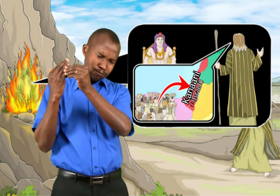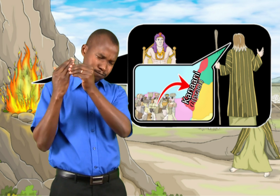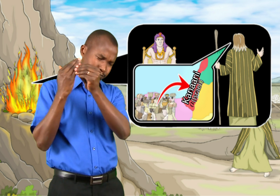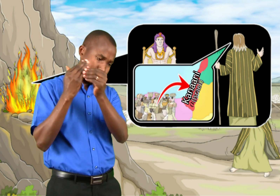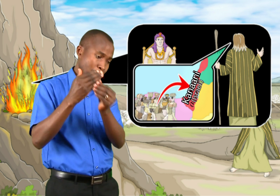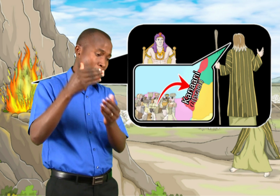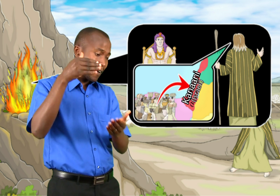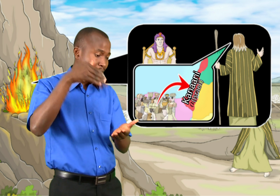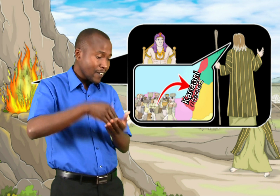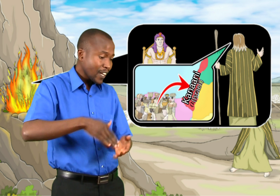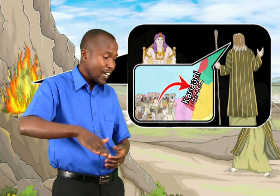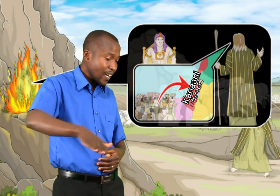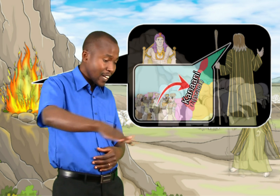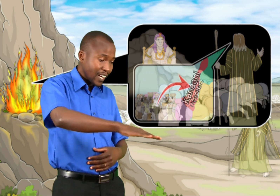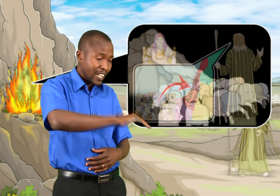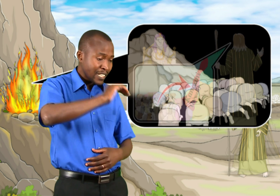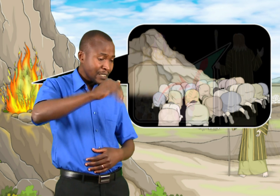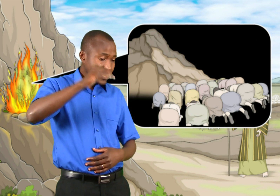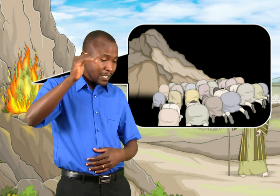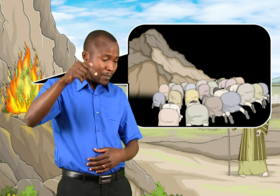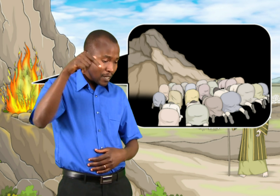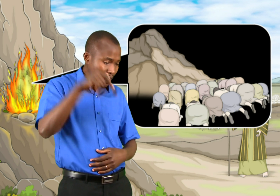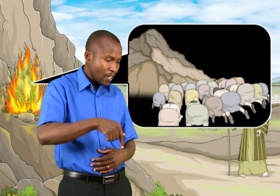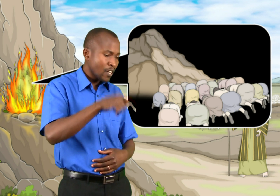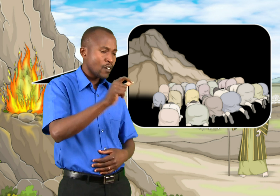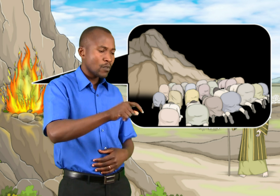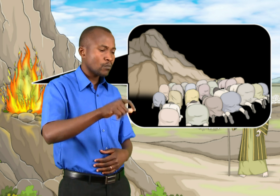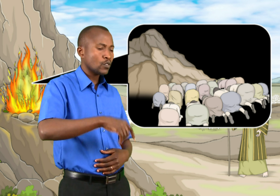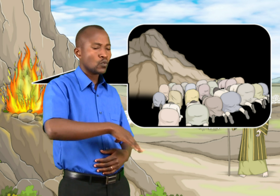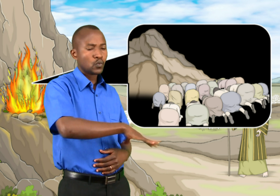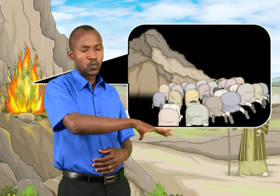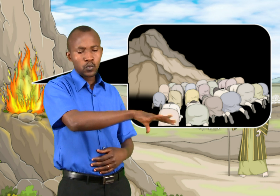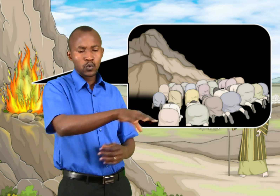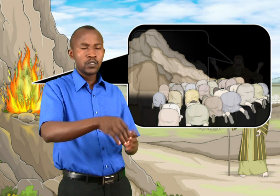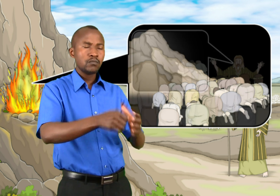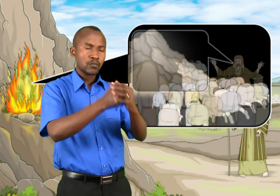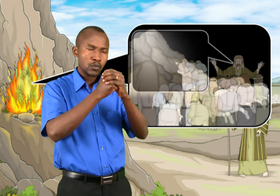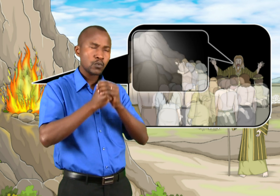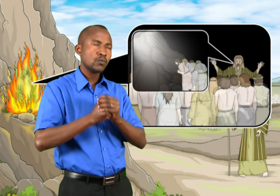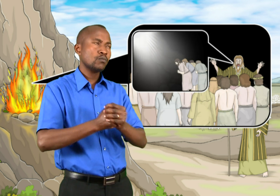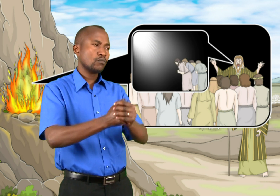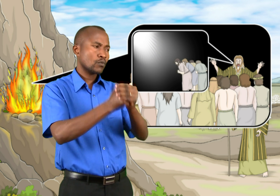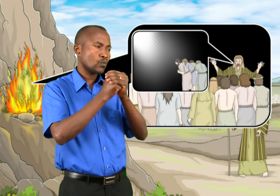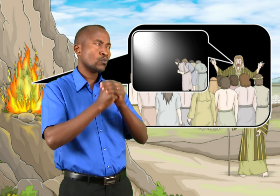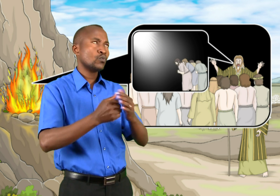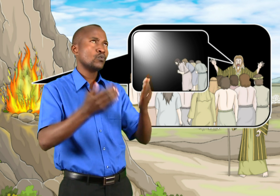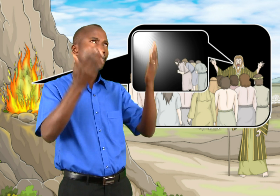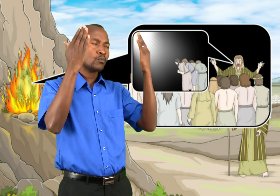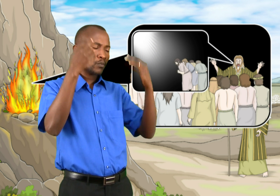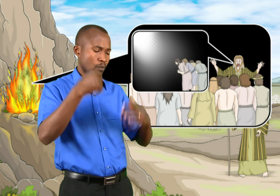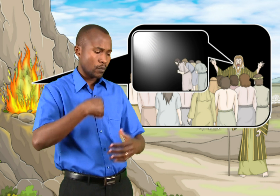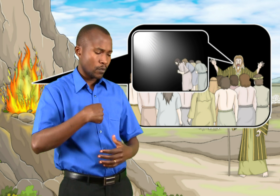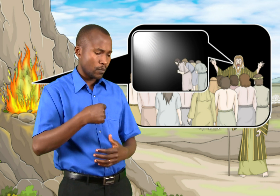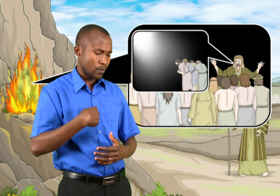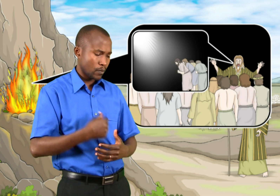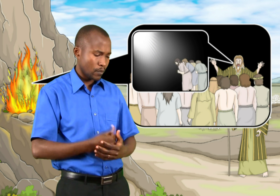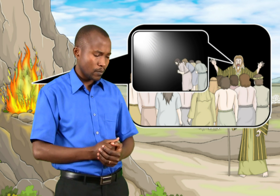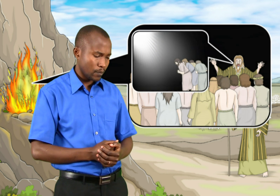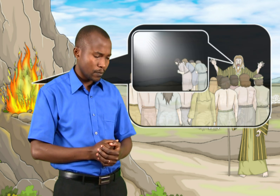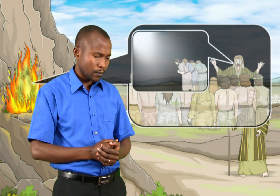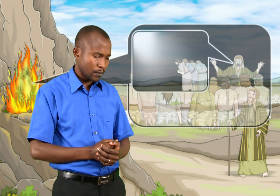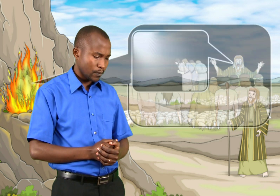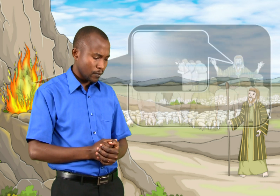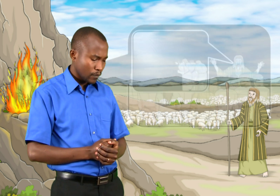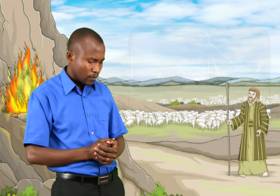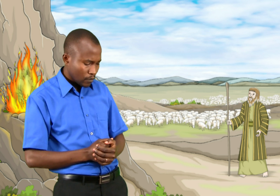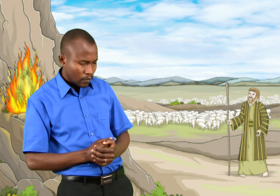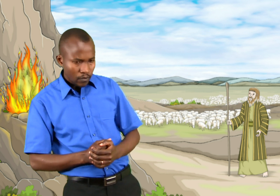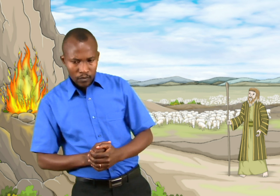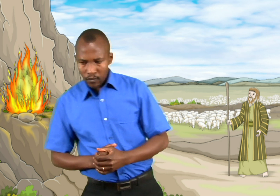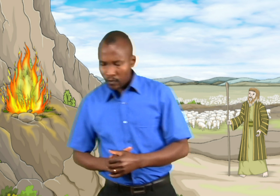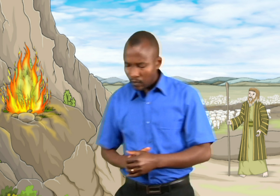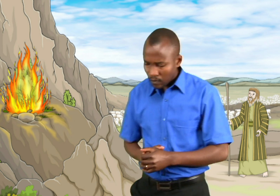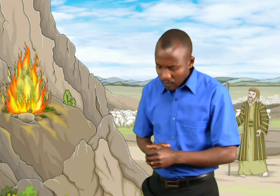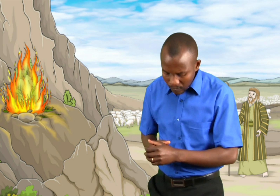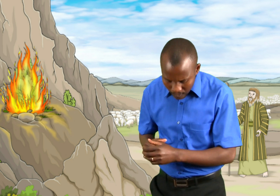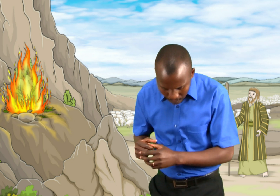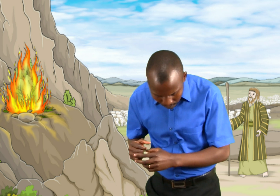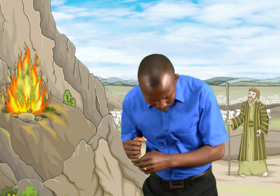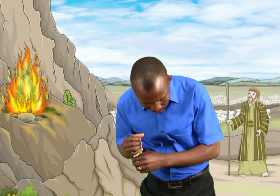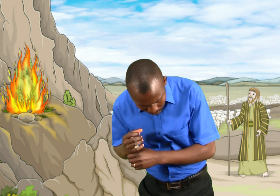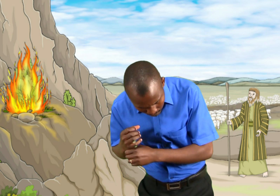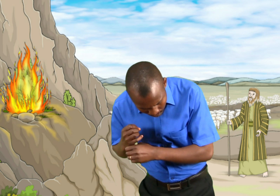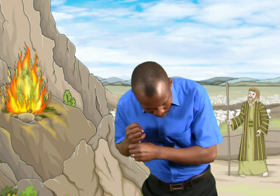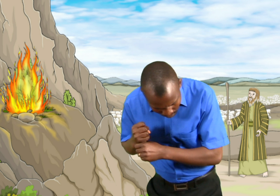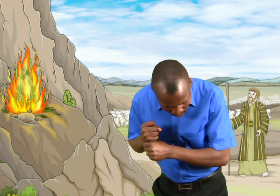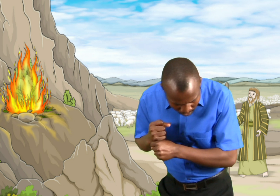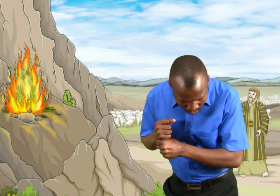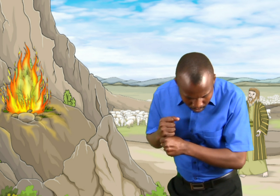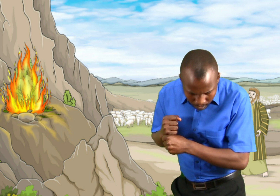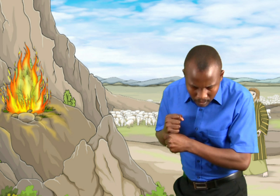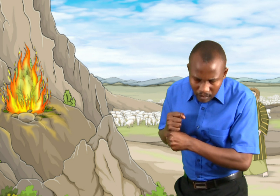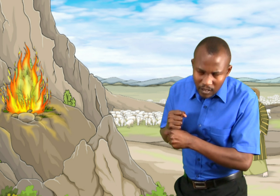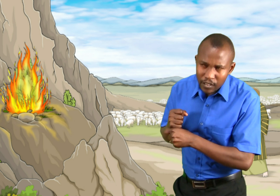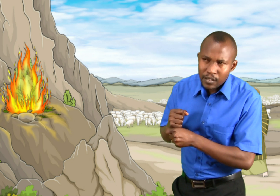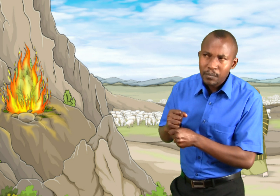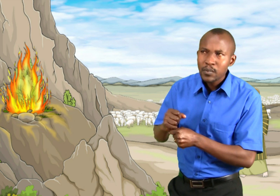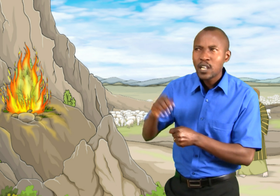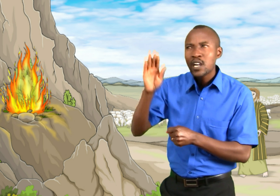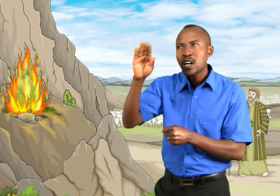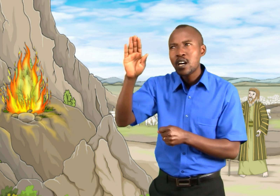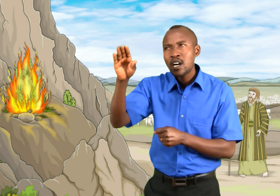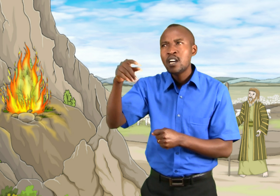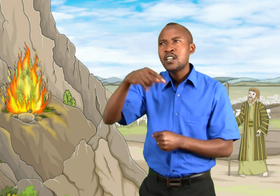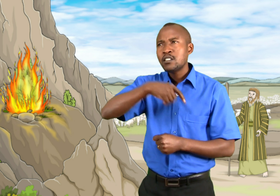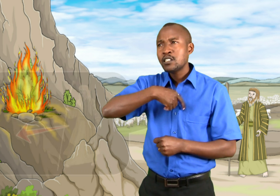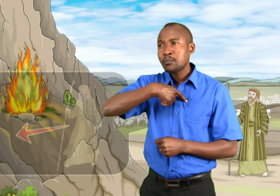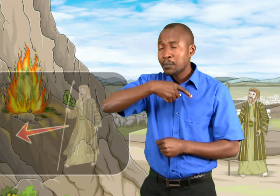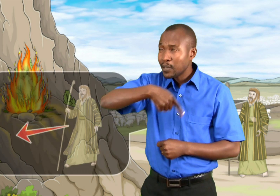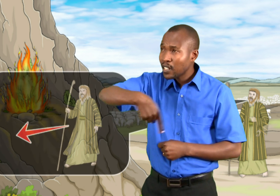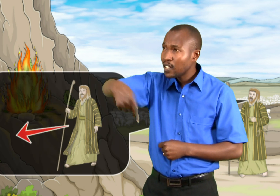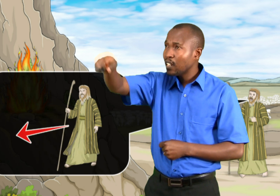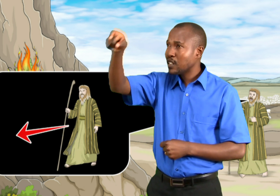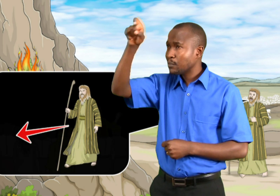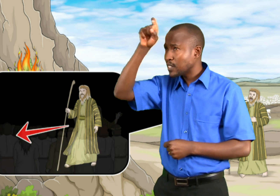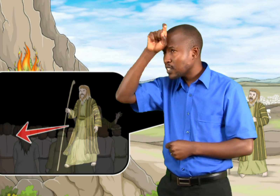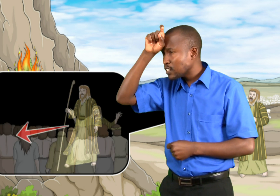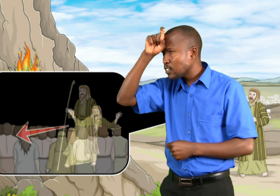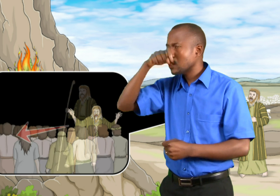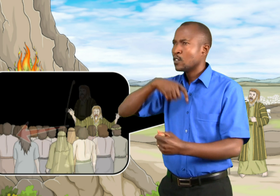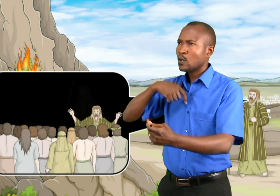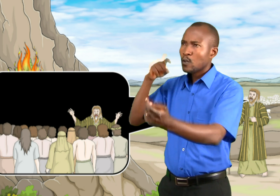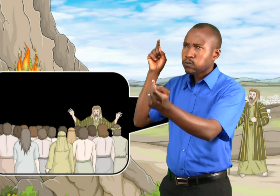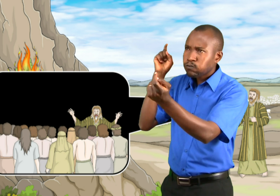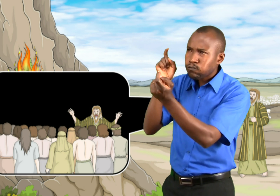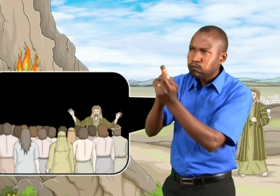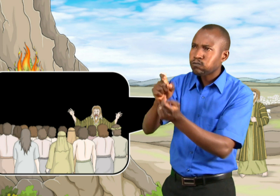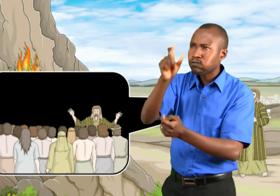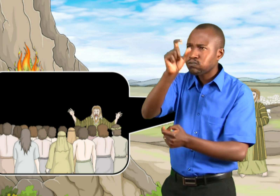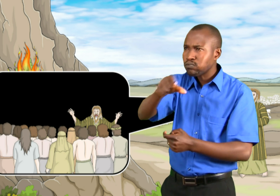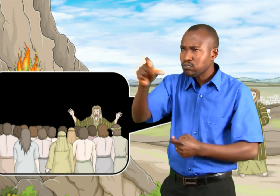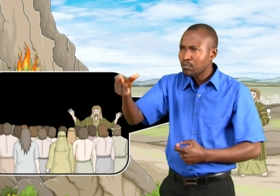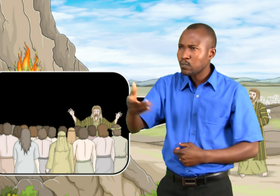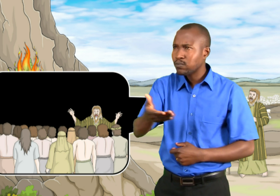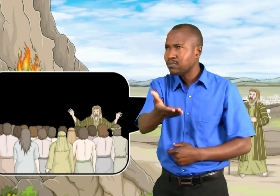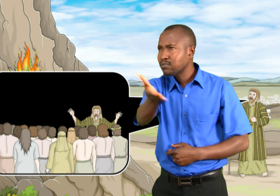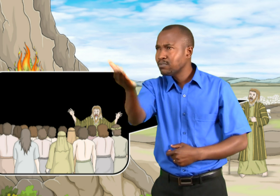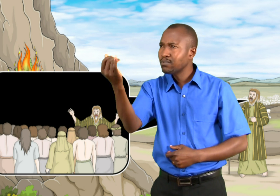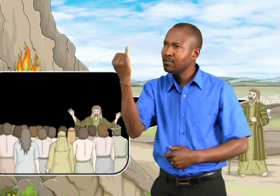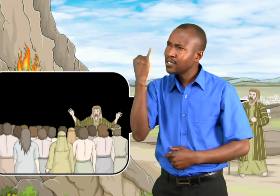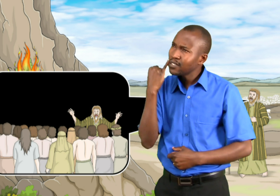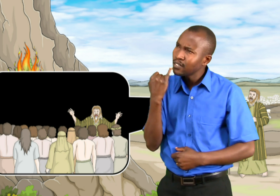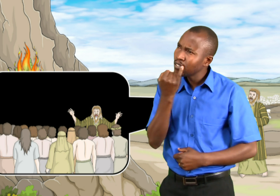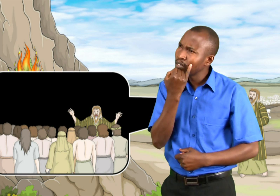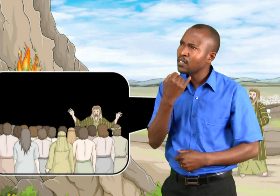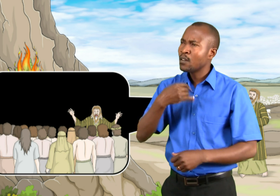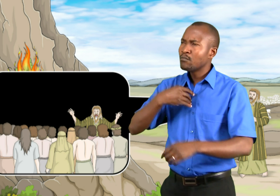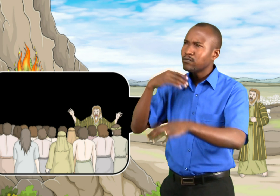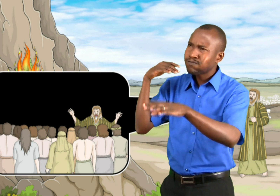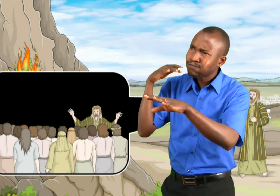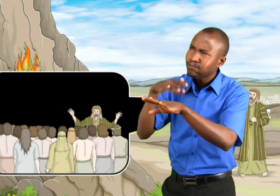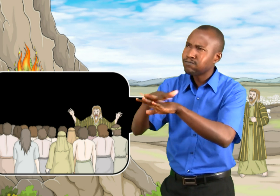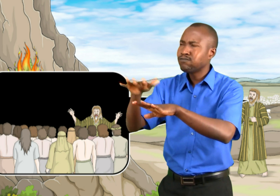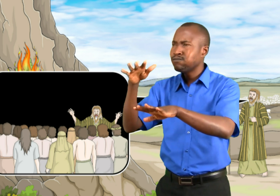“I will surely be with you,” God said, “and this will be the sign to you that I have sent you: When you have brought the people out of Egypt, all of you will worship God on this mountain.”